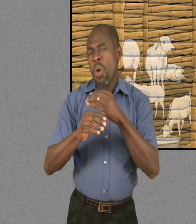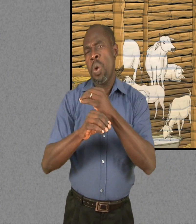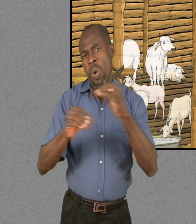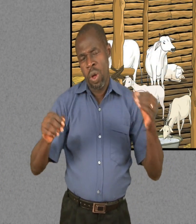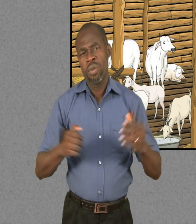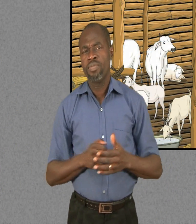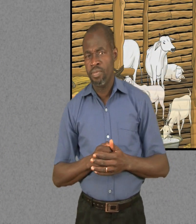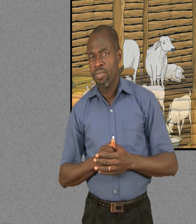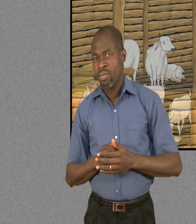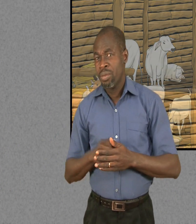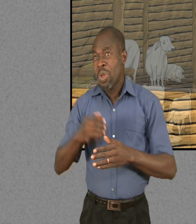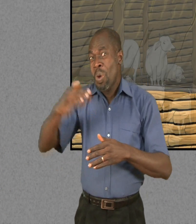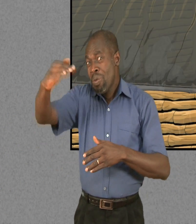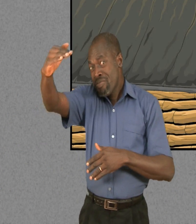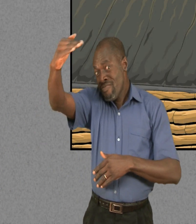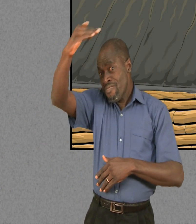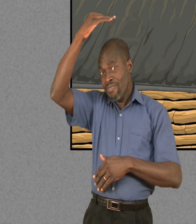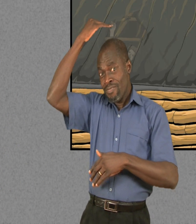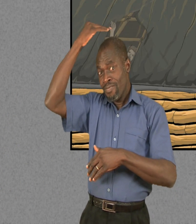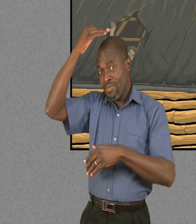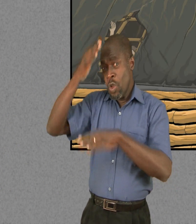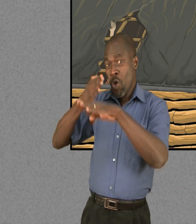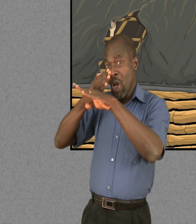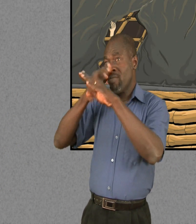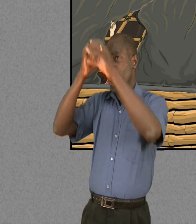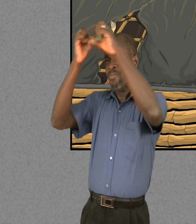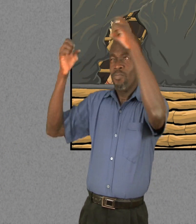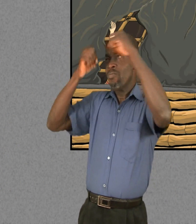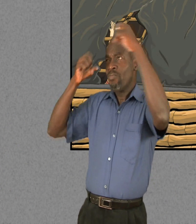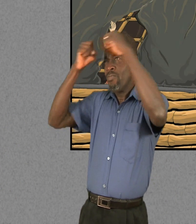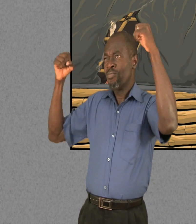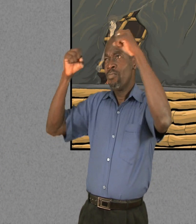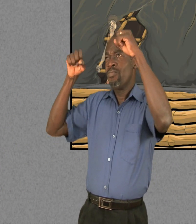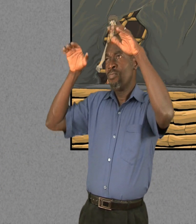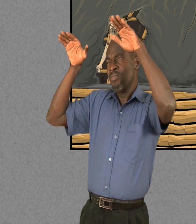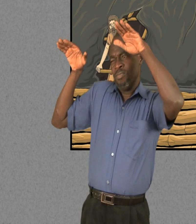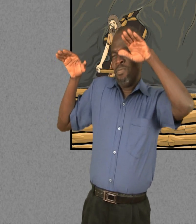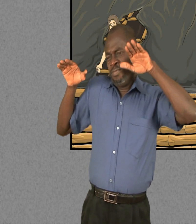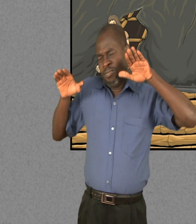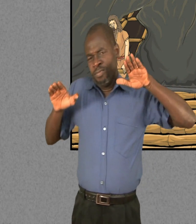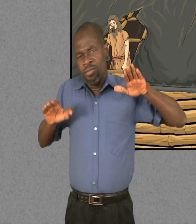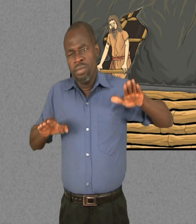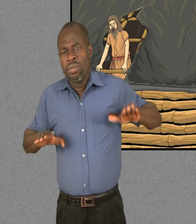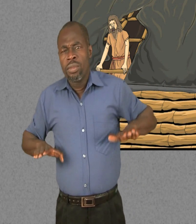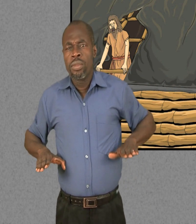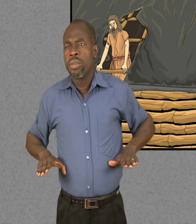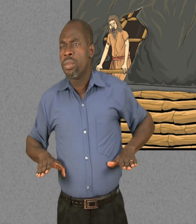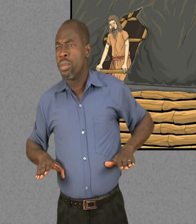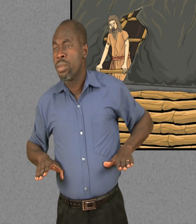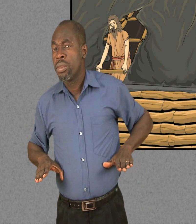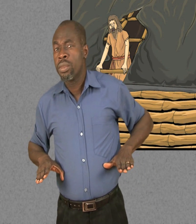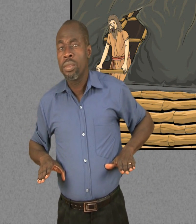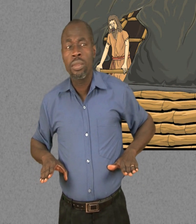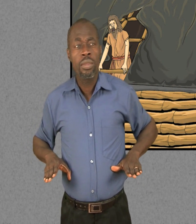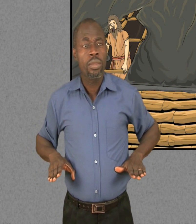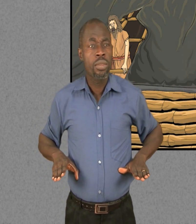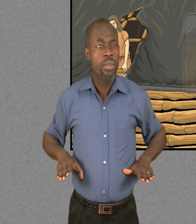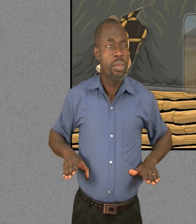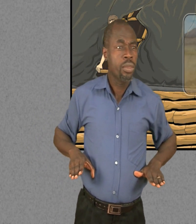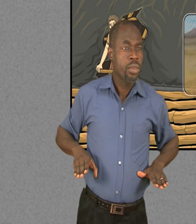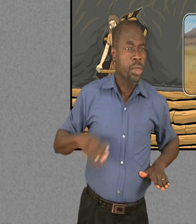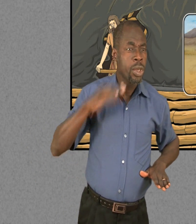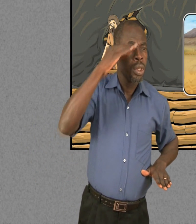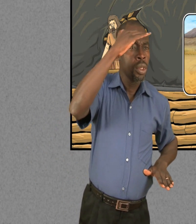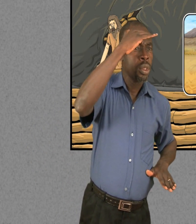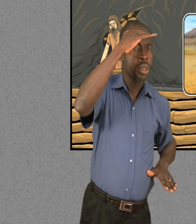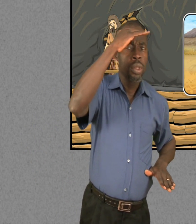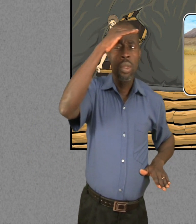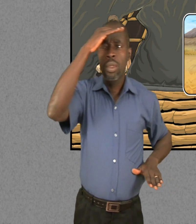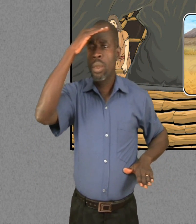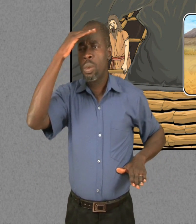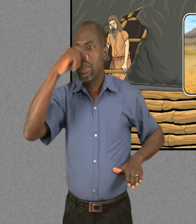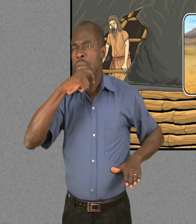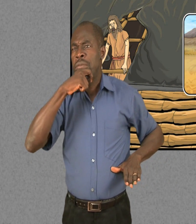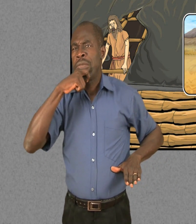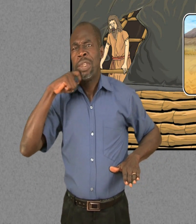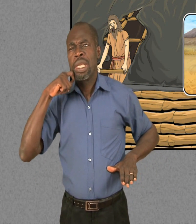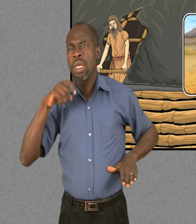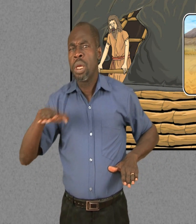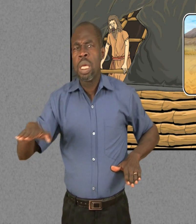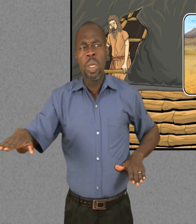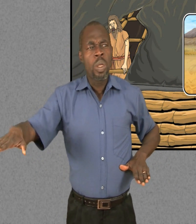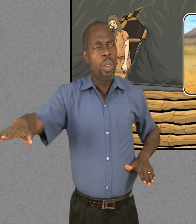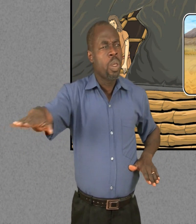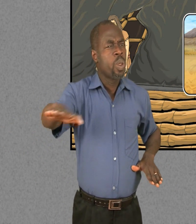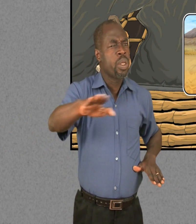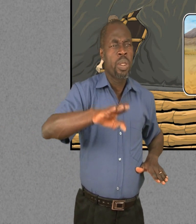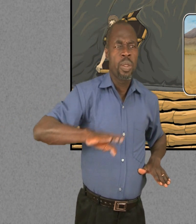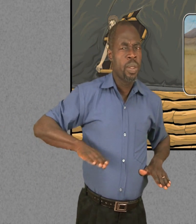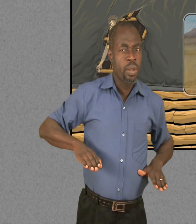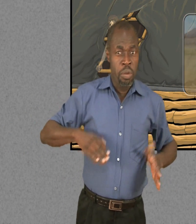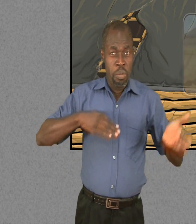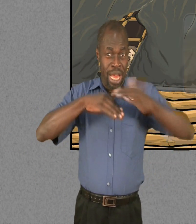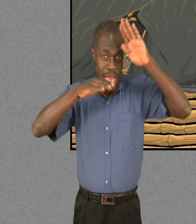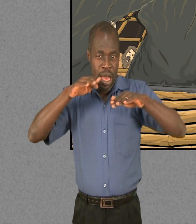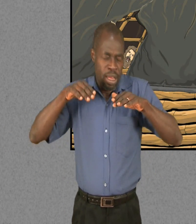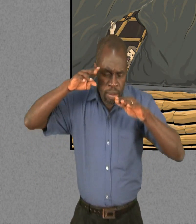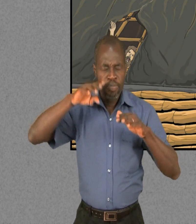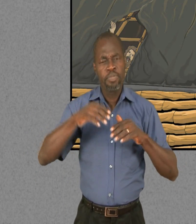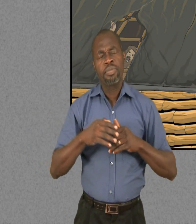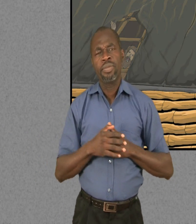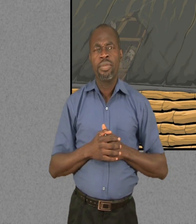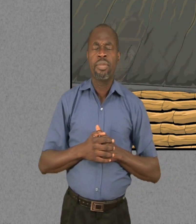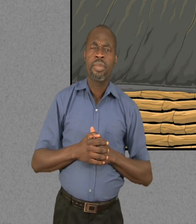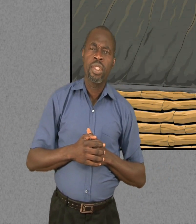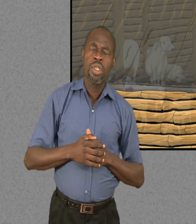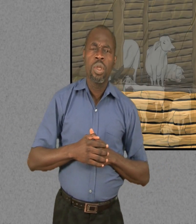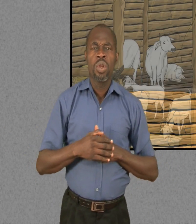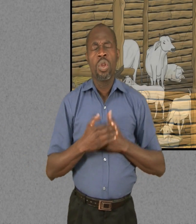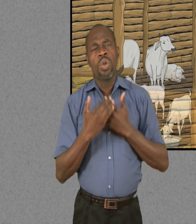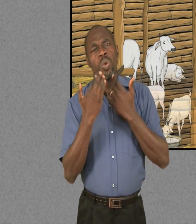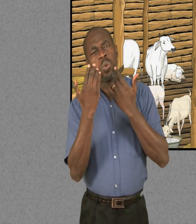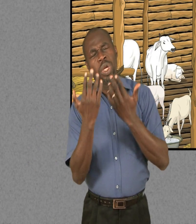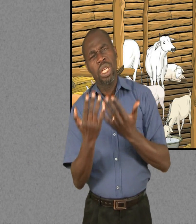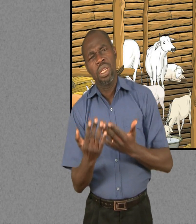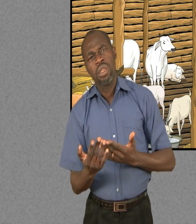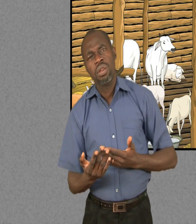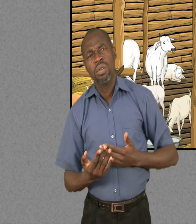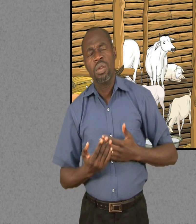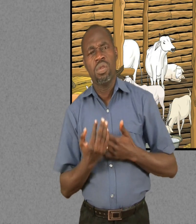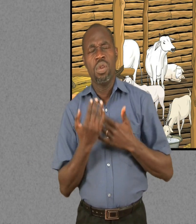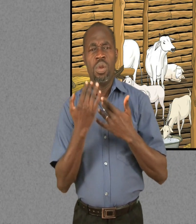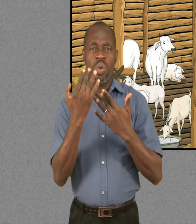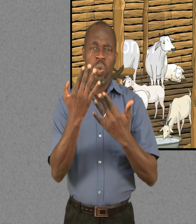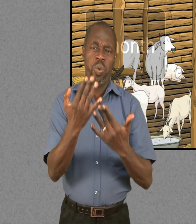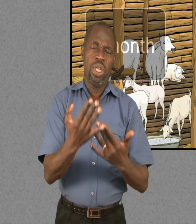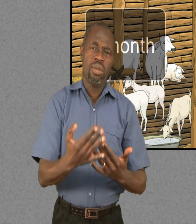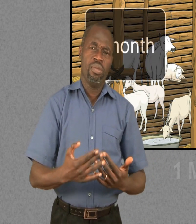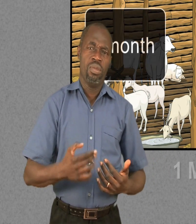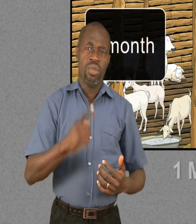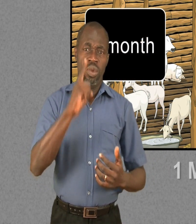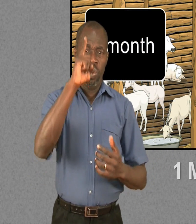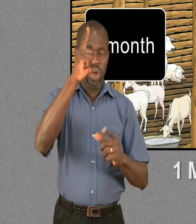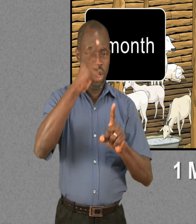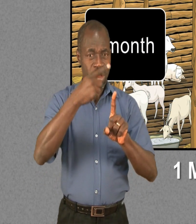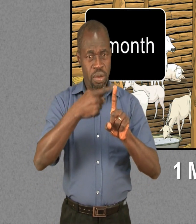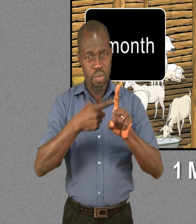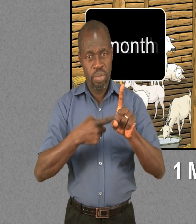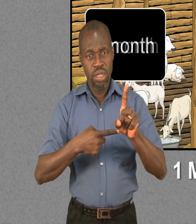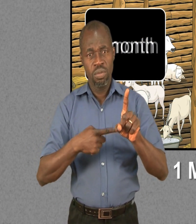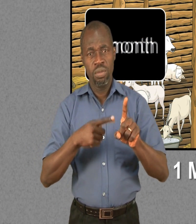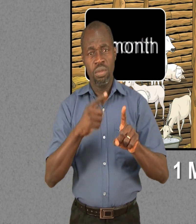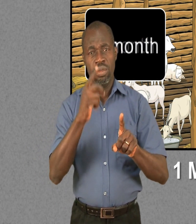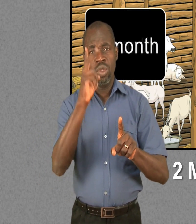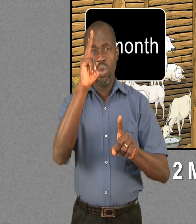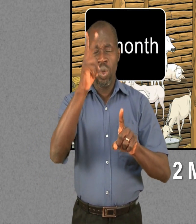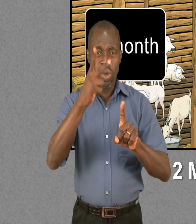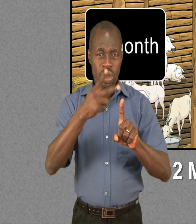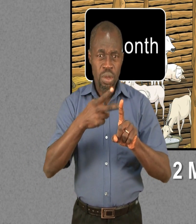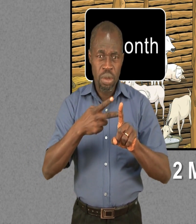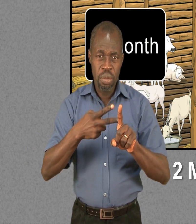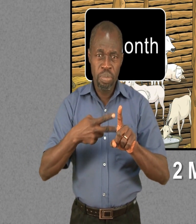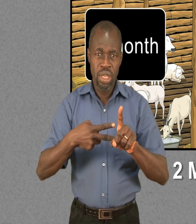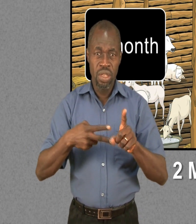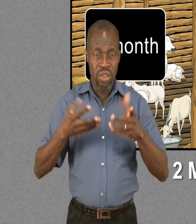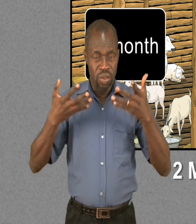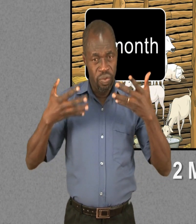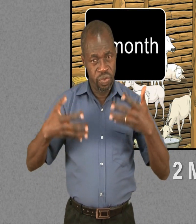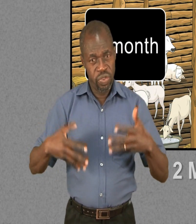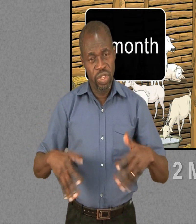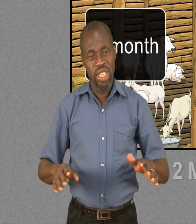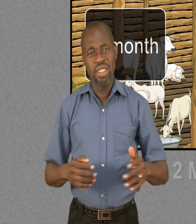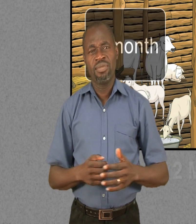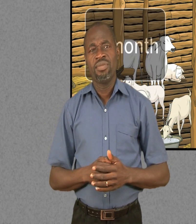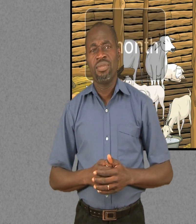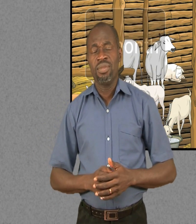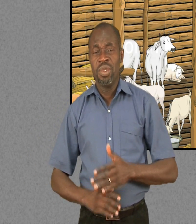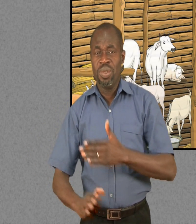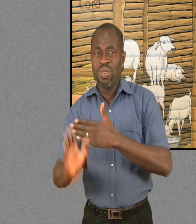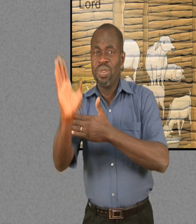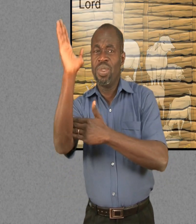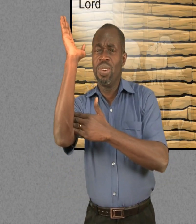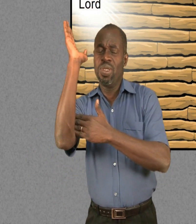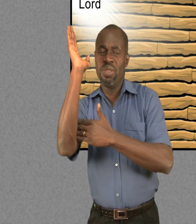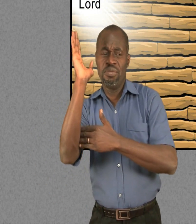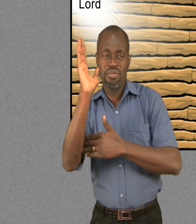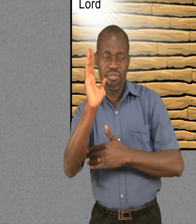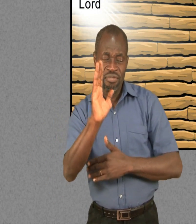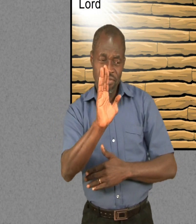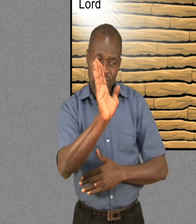So Noah removed the covering from the ark and saw that the surface of the ground was dry. By the twenty-seventh day of the second month, the earth was fully dry.